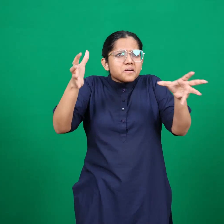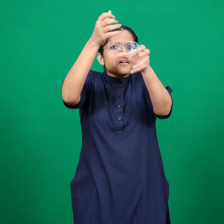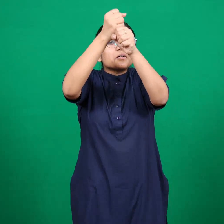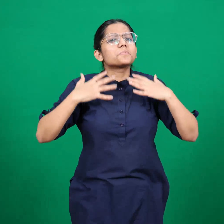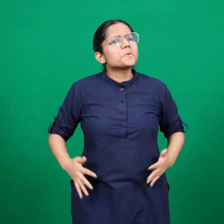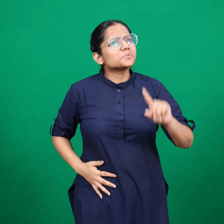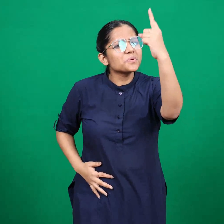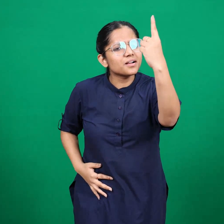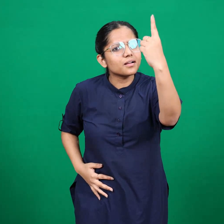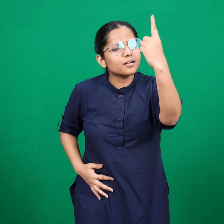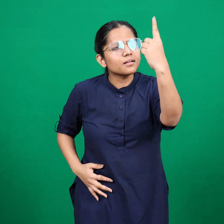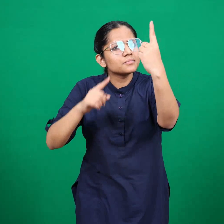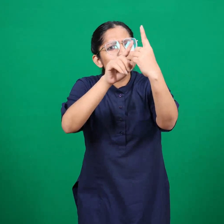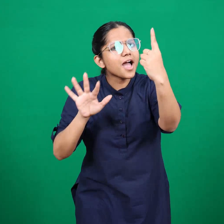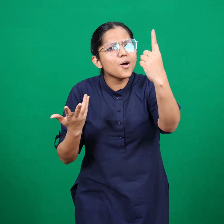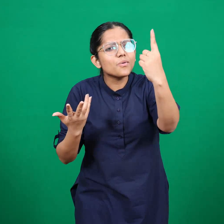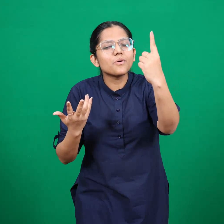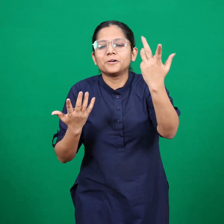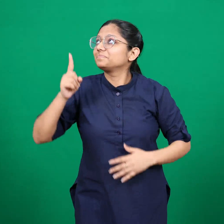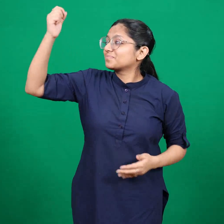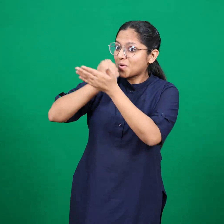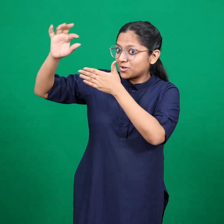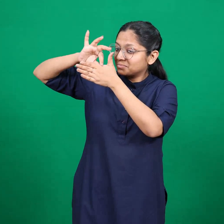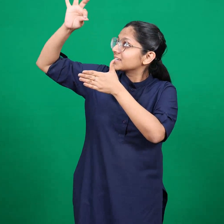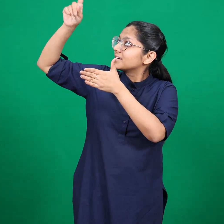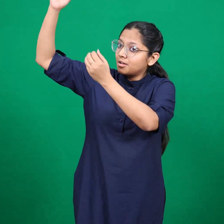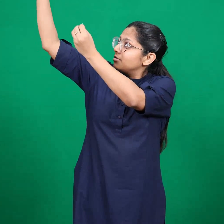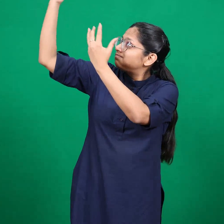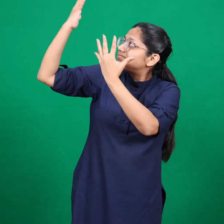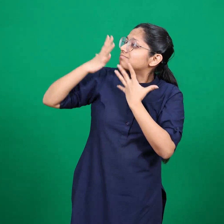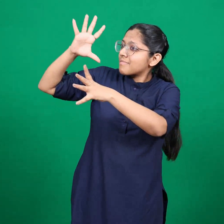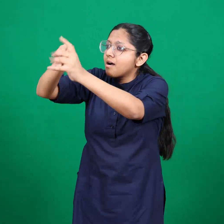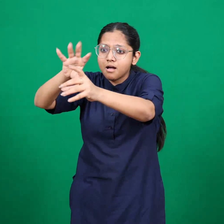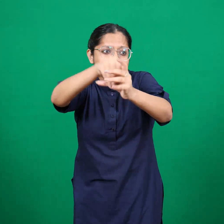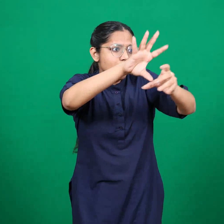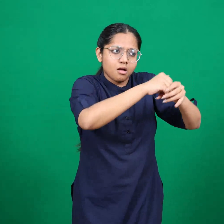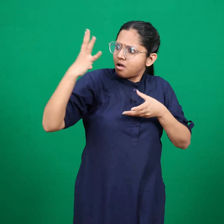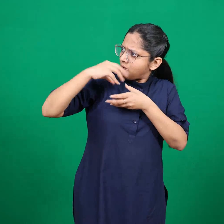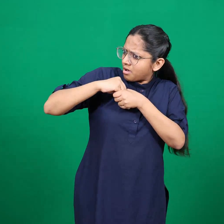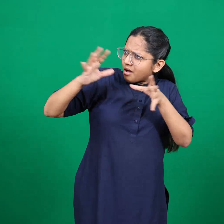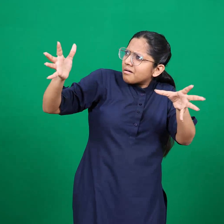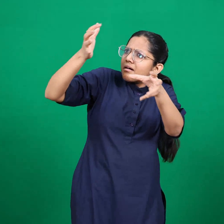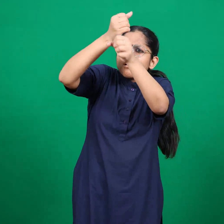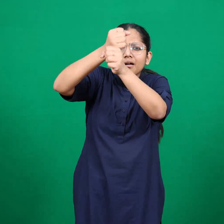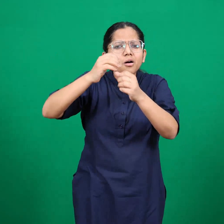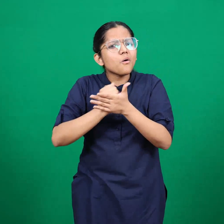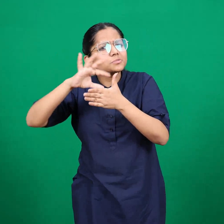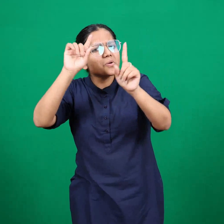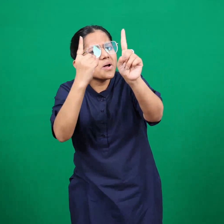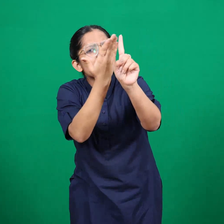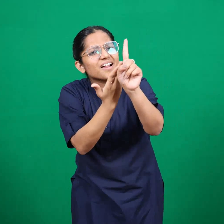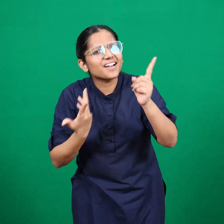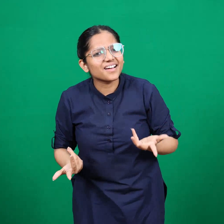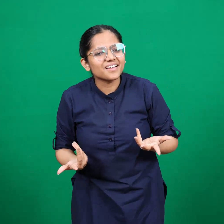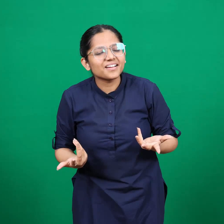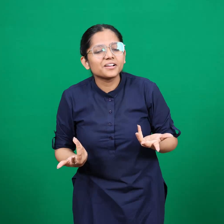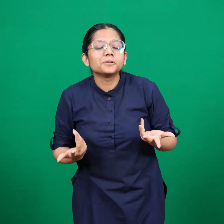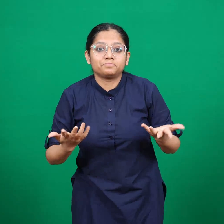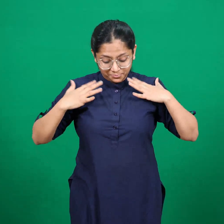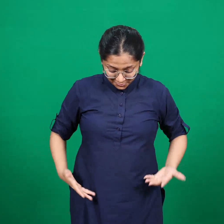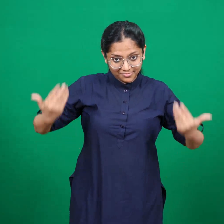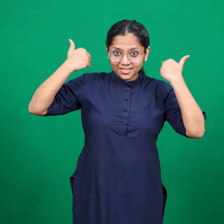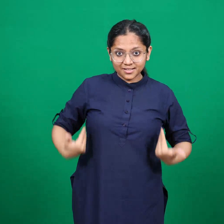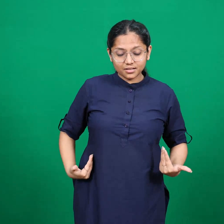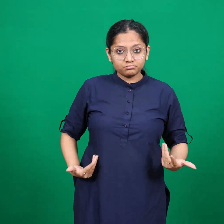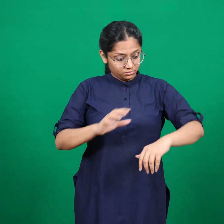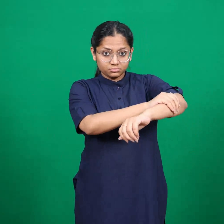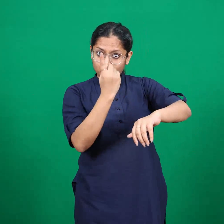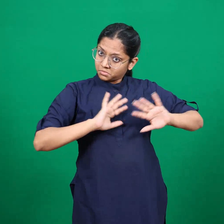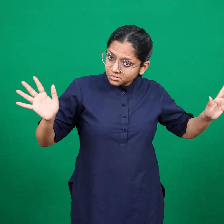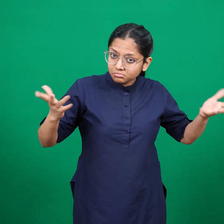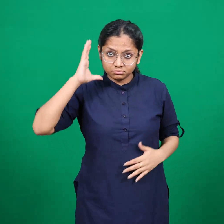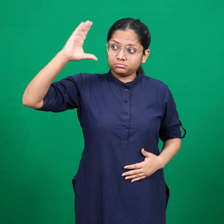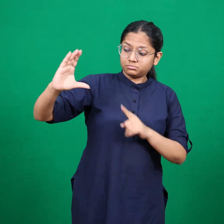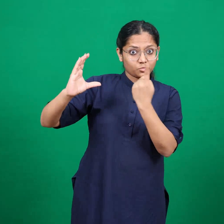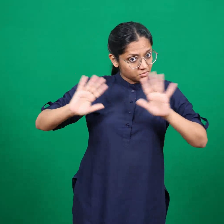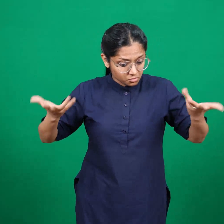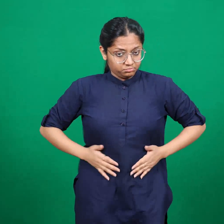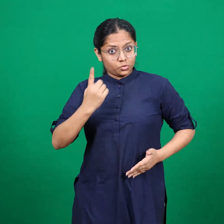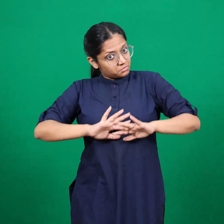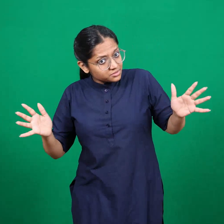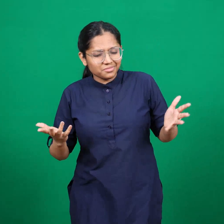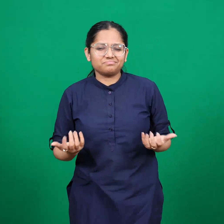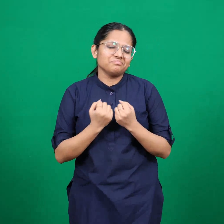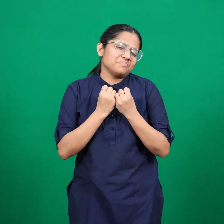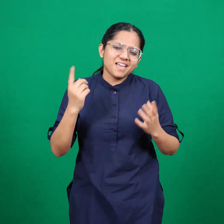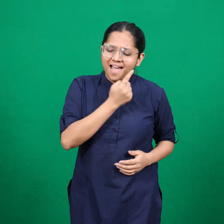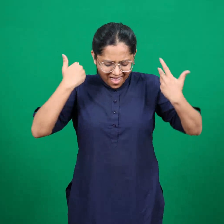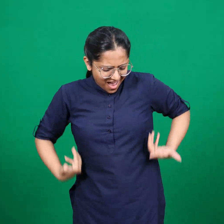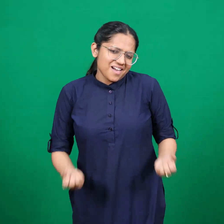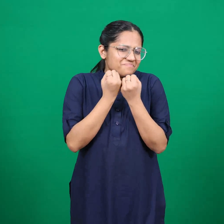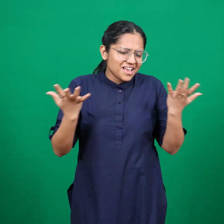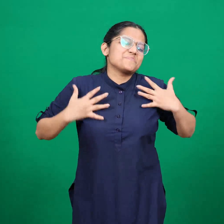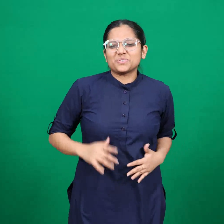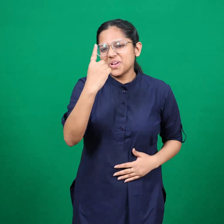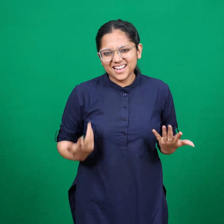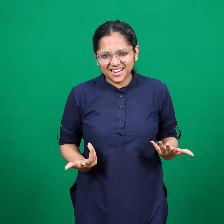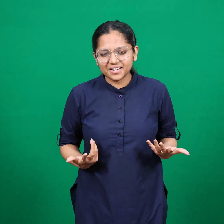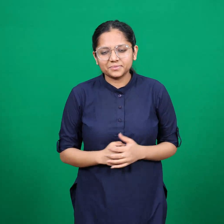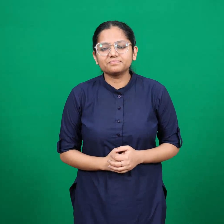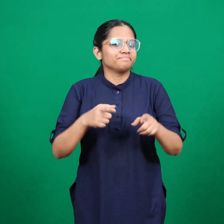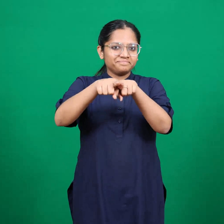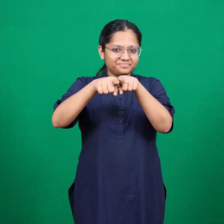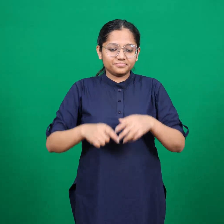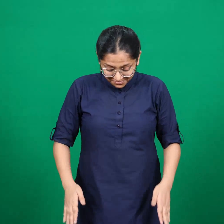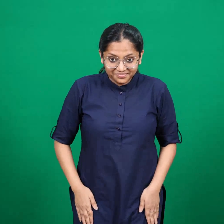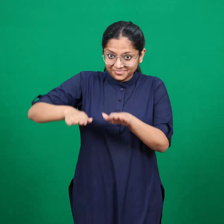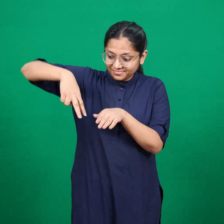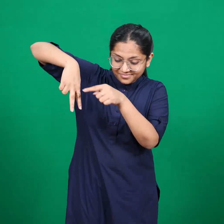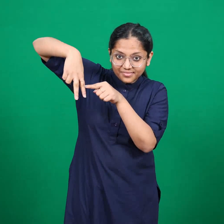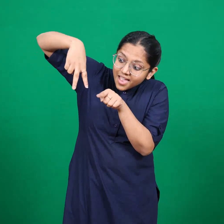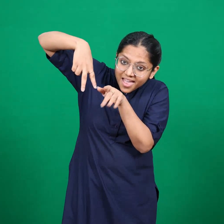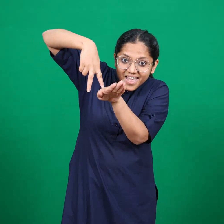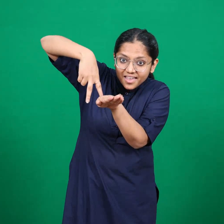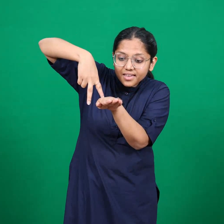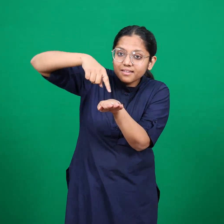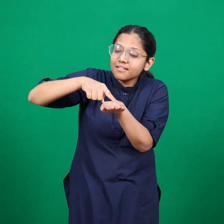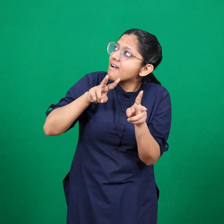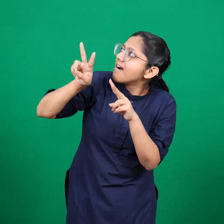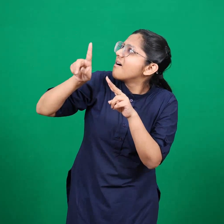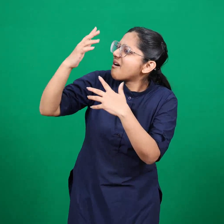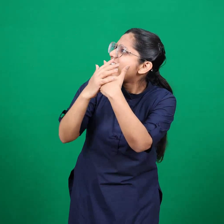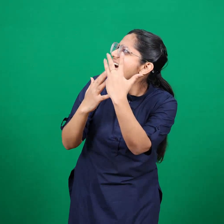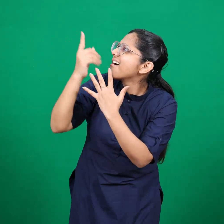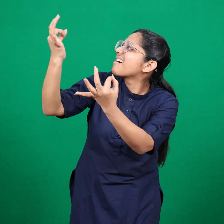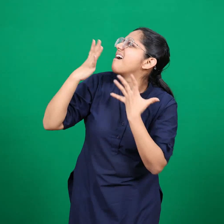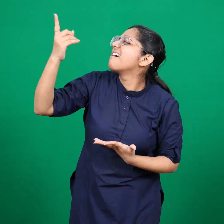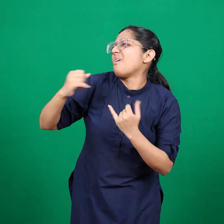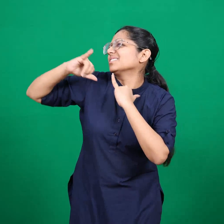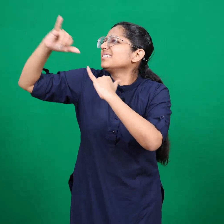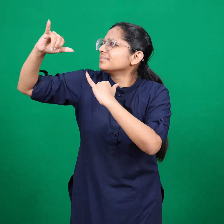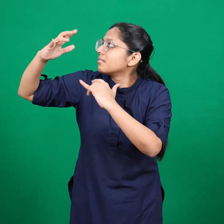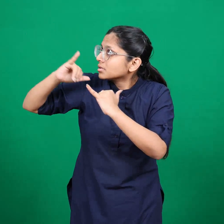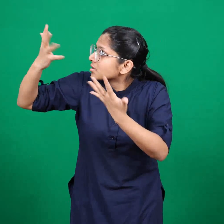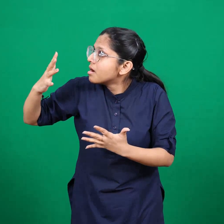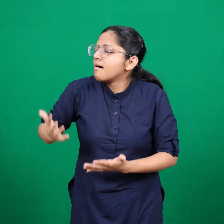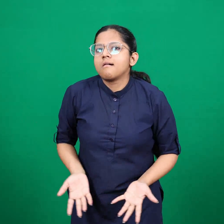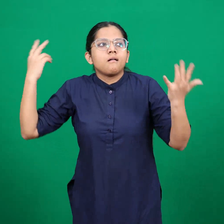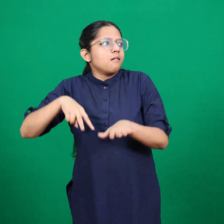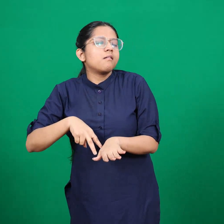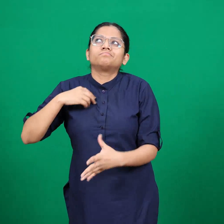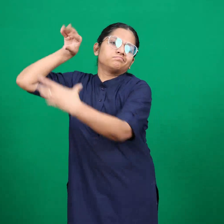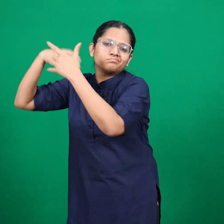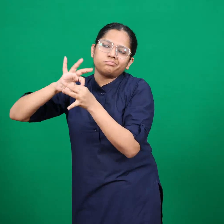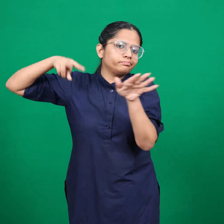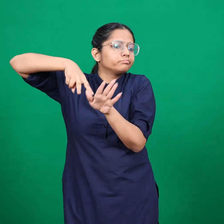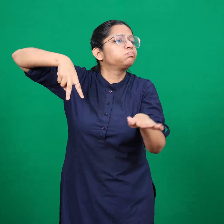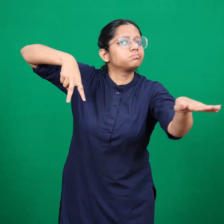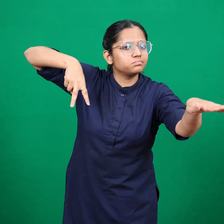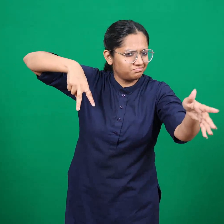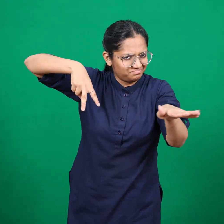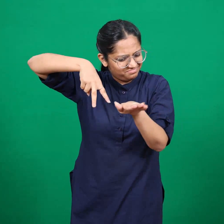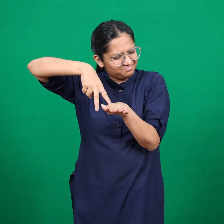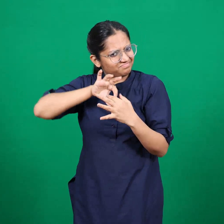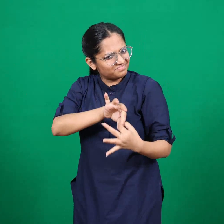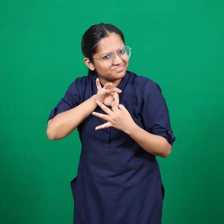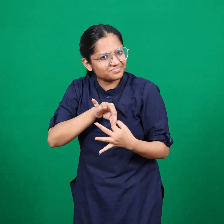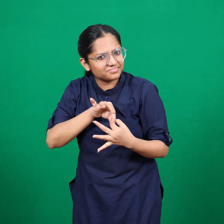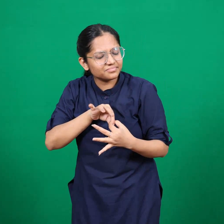For the body does not consist of one part, but of many. If the foot should say, "Because I am not a hand, I do not belong to the body," that would not make it any less a part of the body.